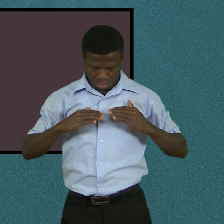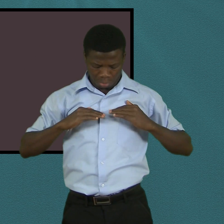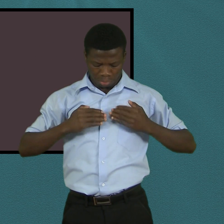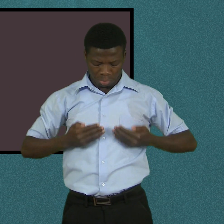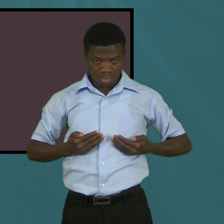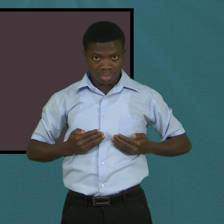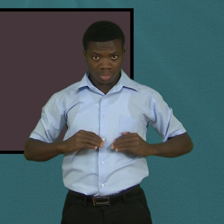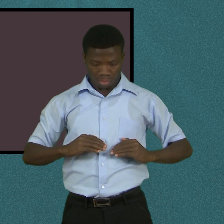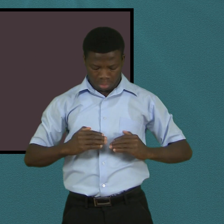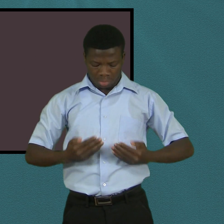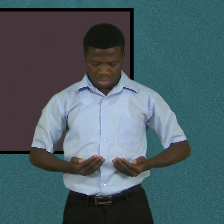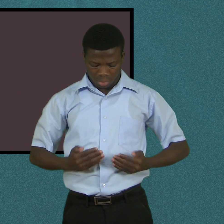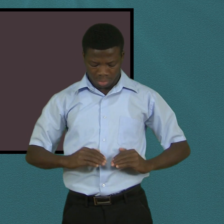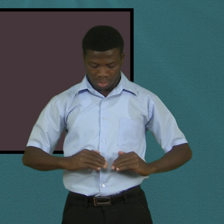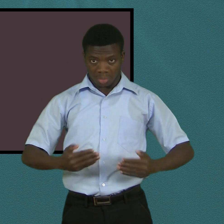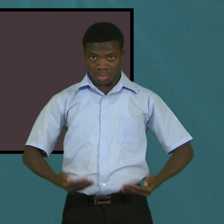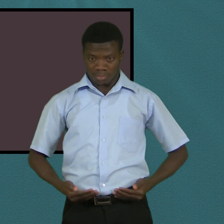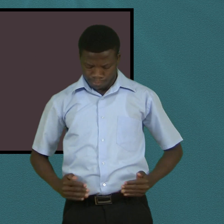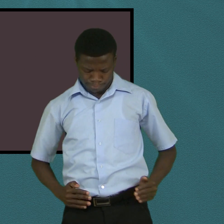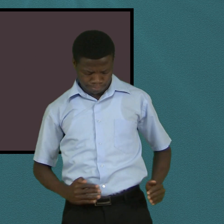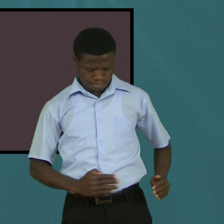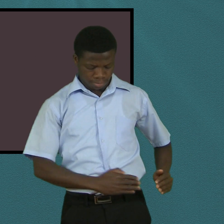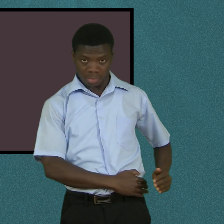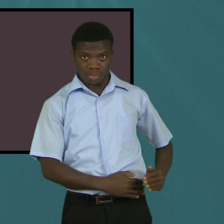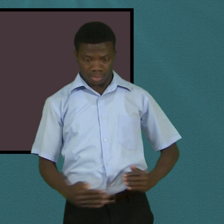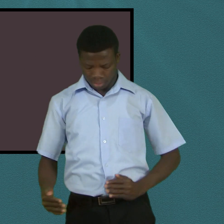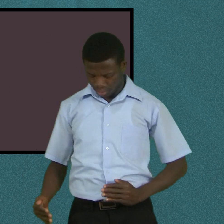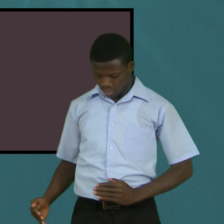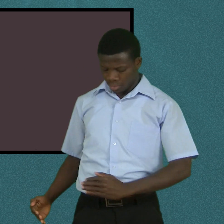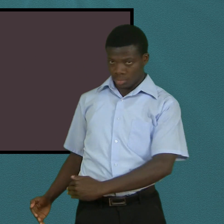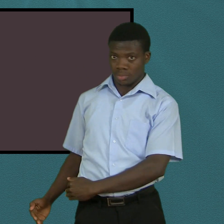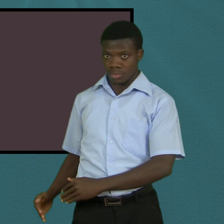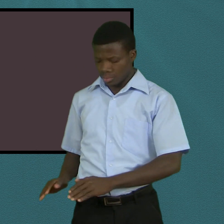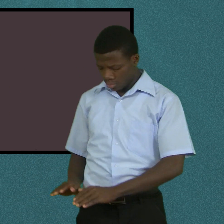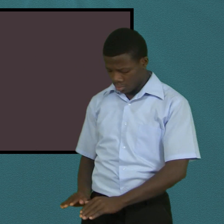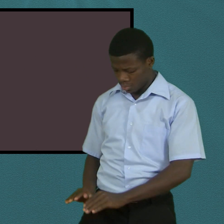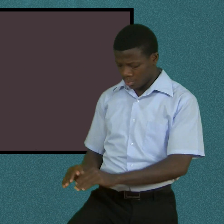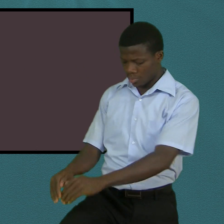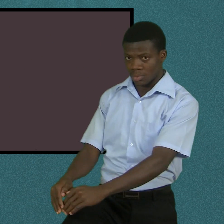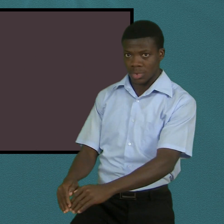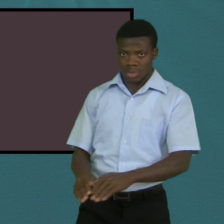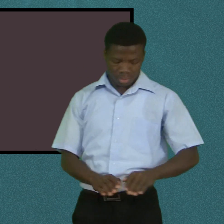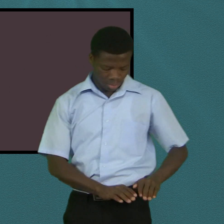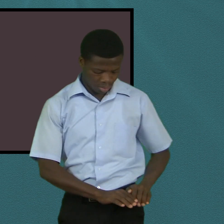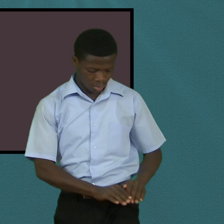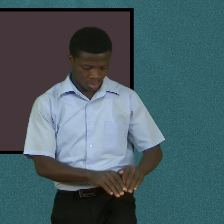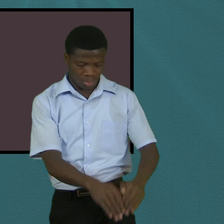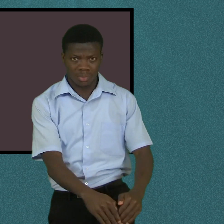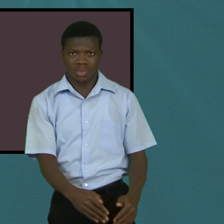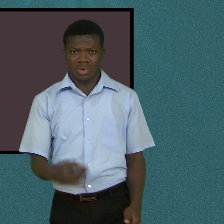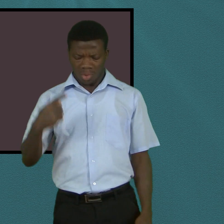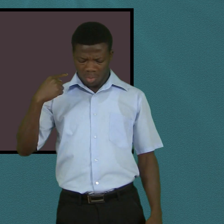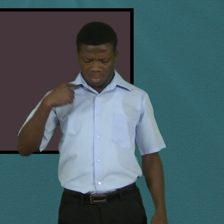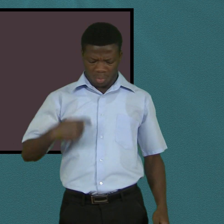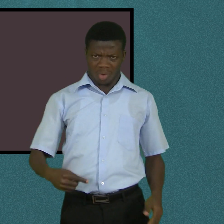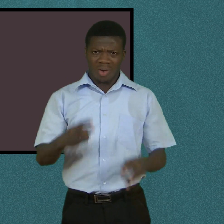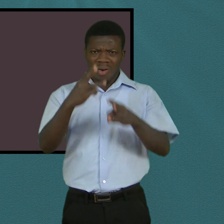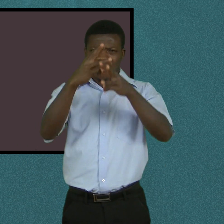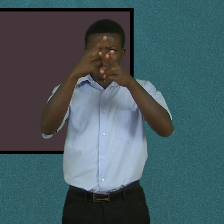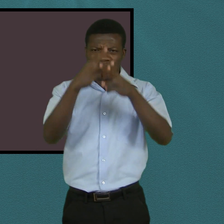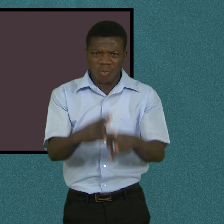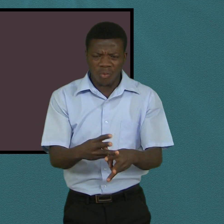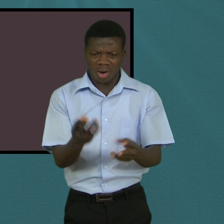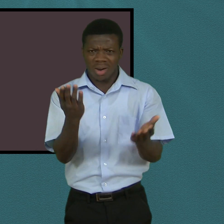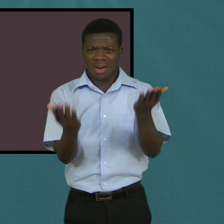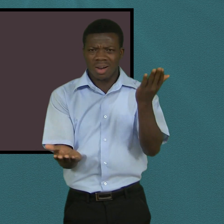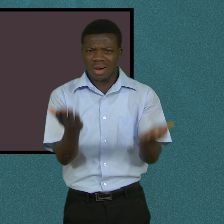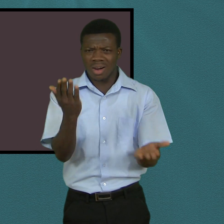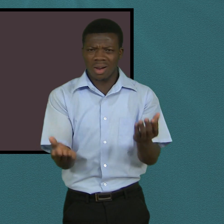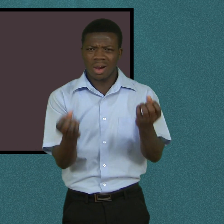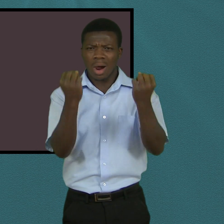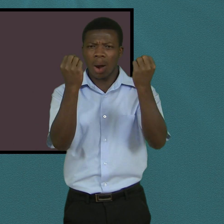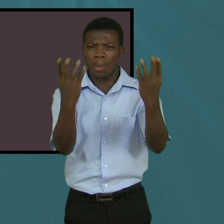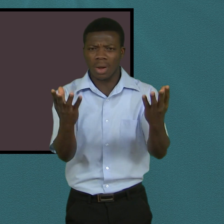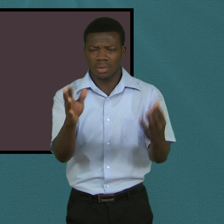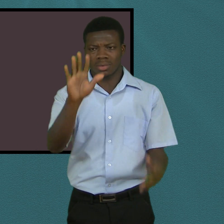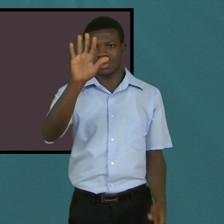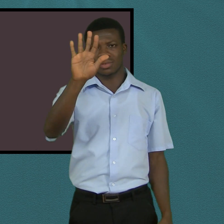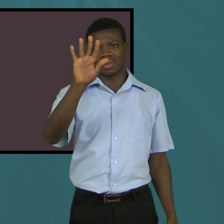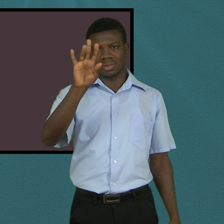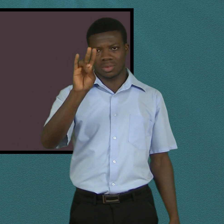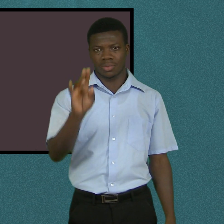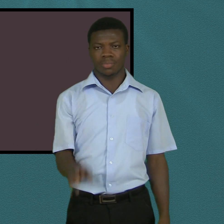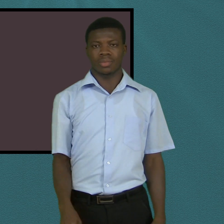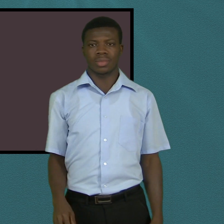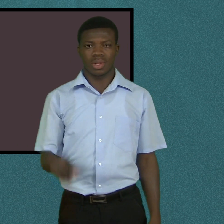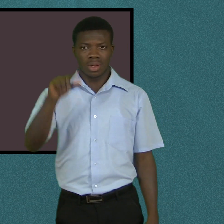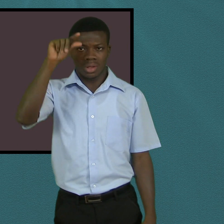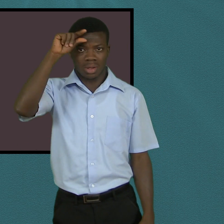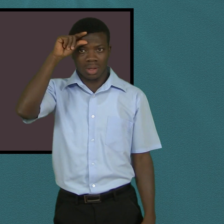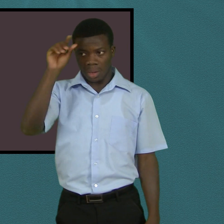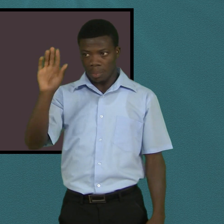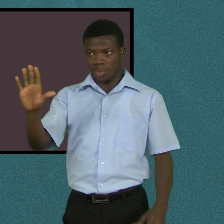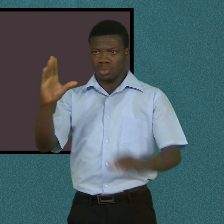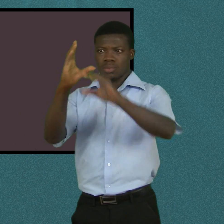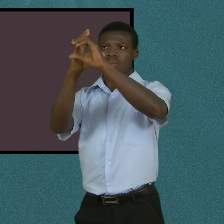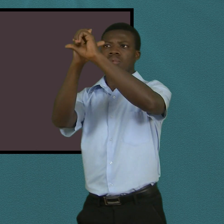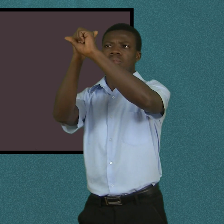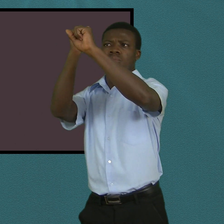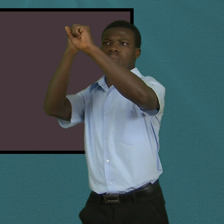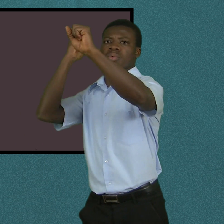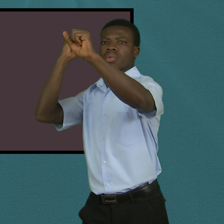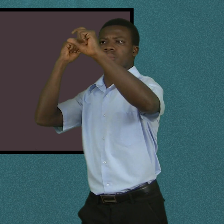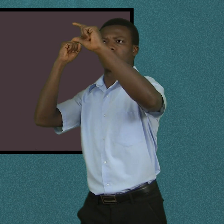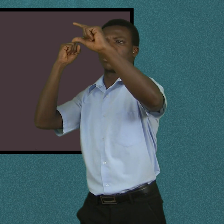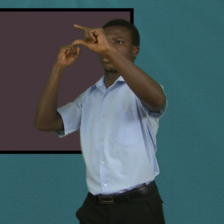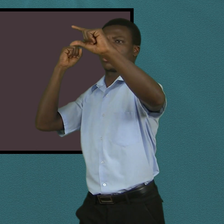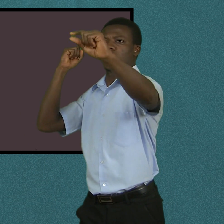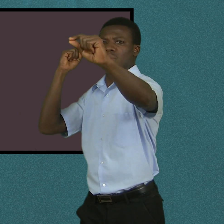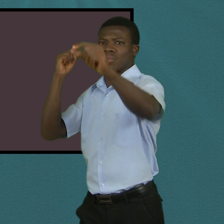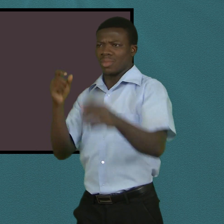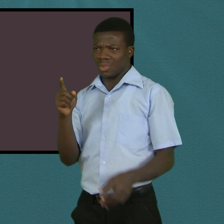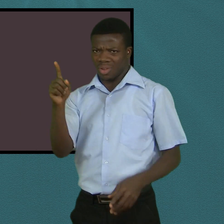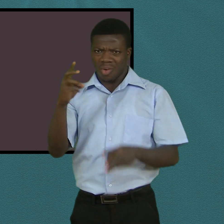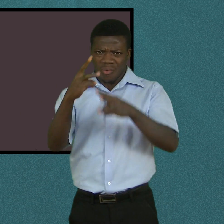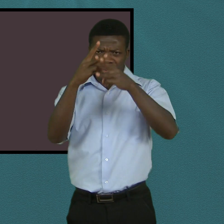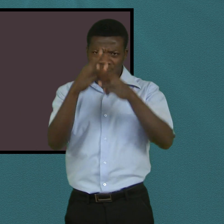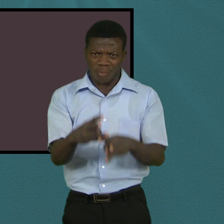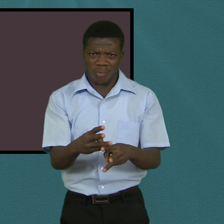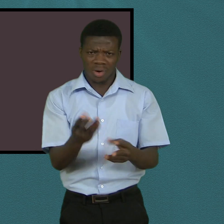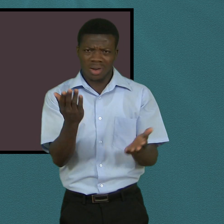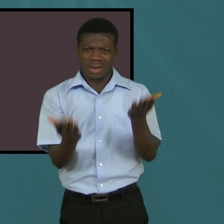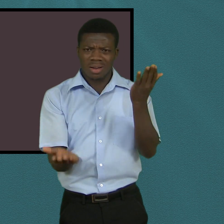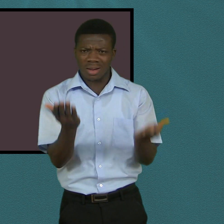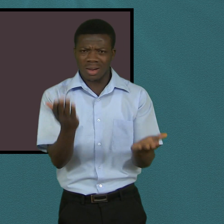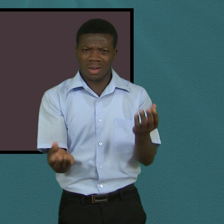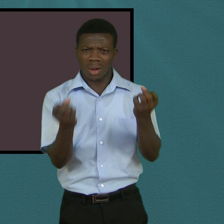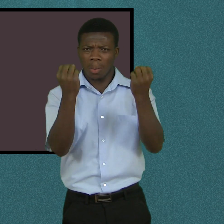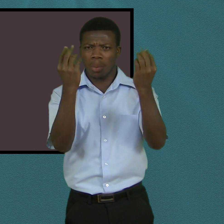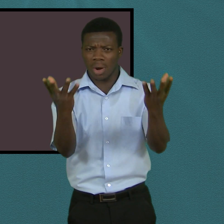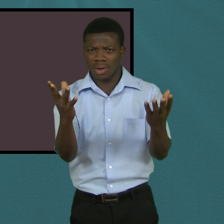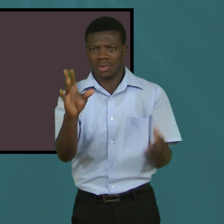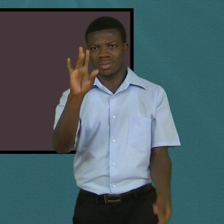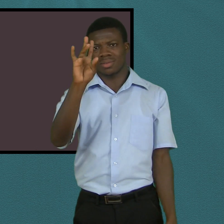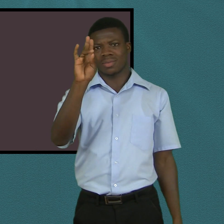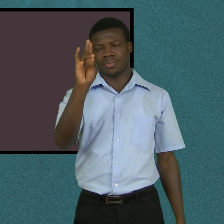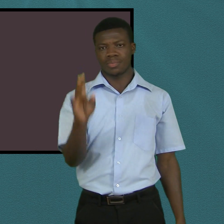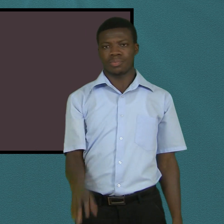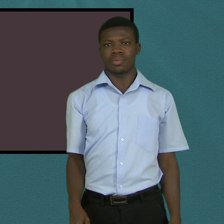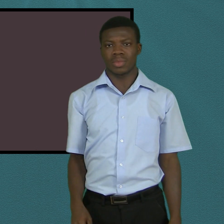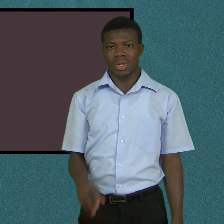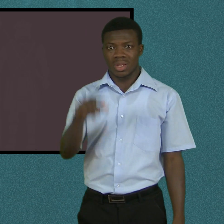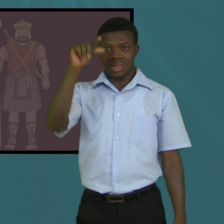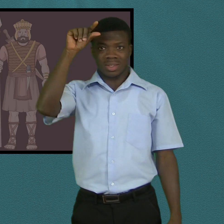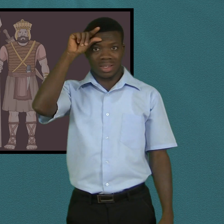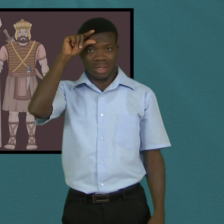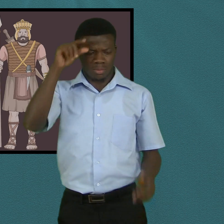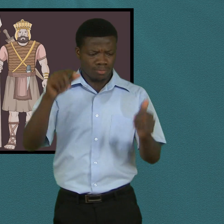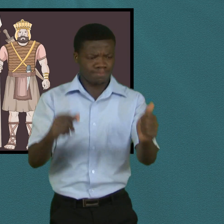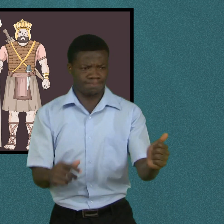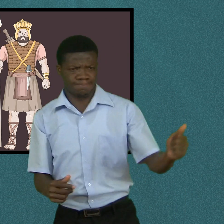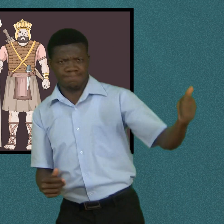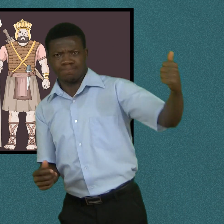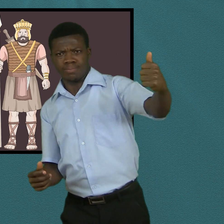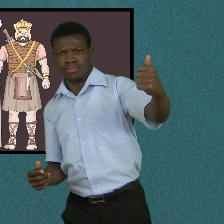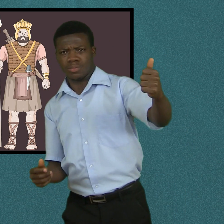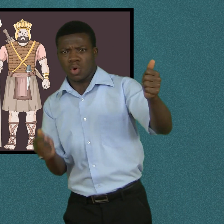The shaft of his spear was like a weaver’s beam, and its iron point weighed six hundred shekels.